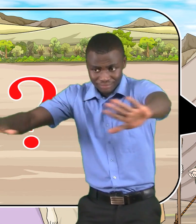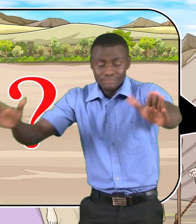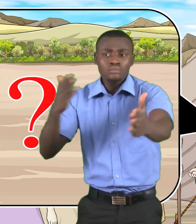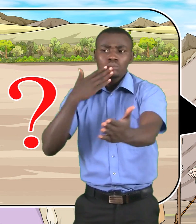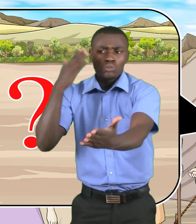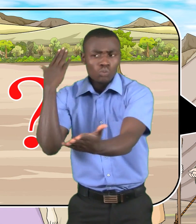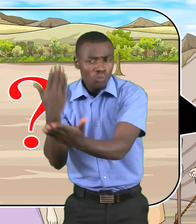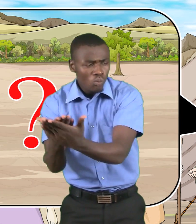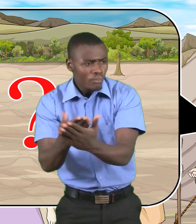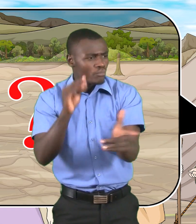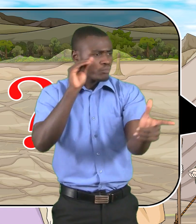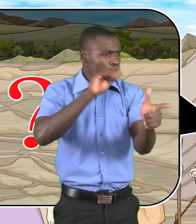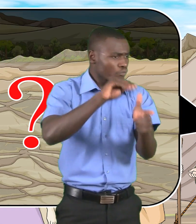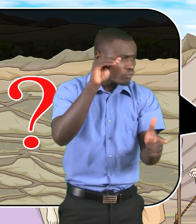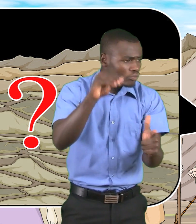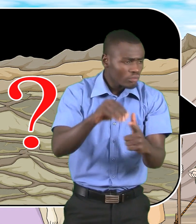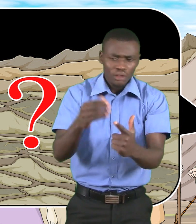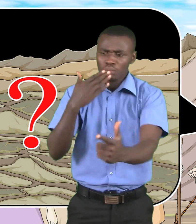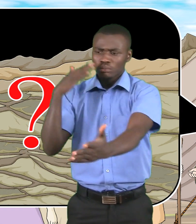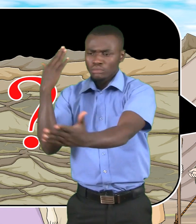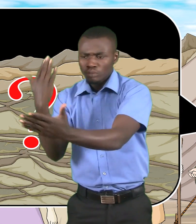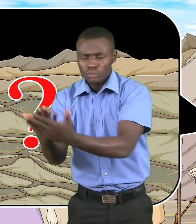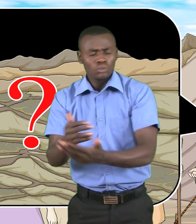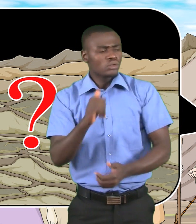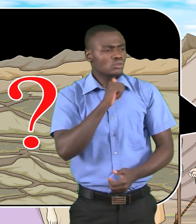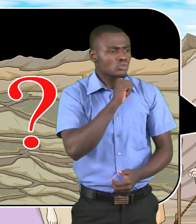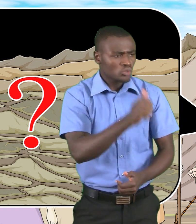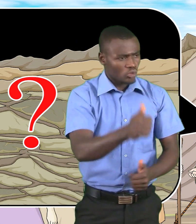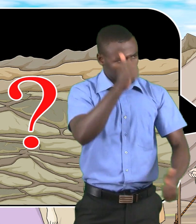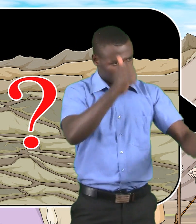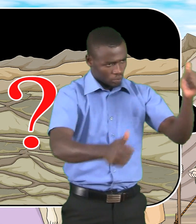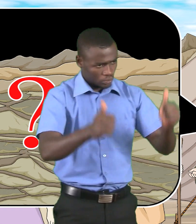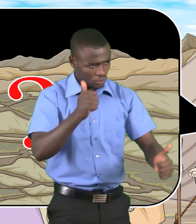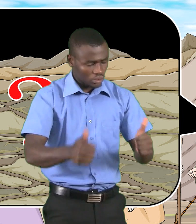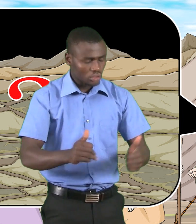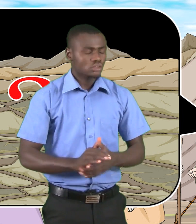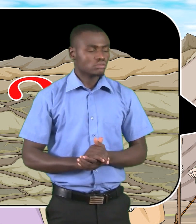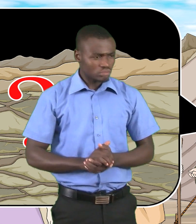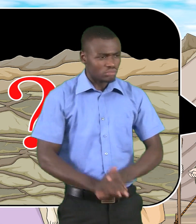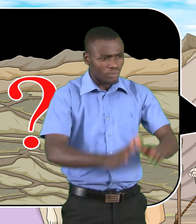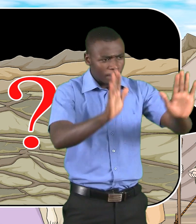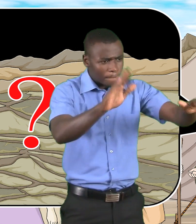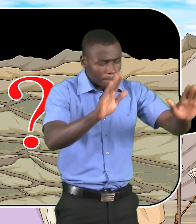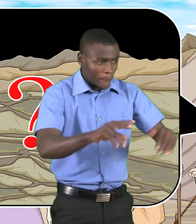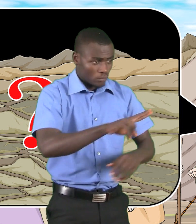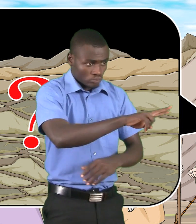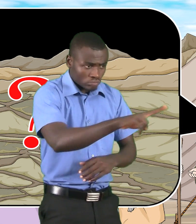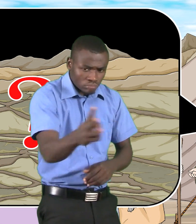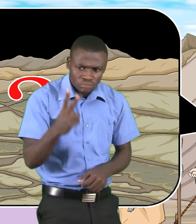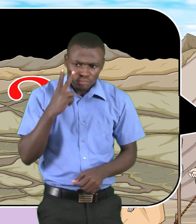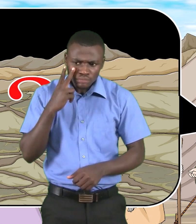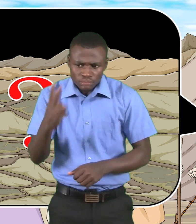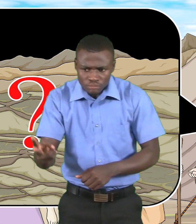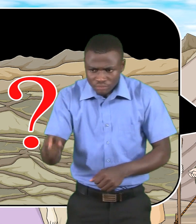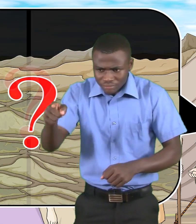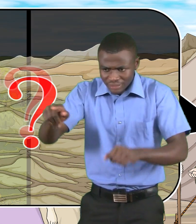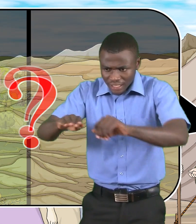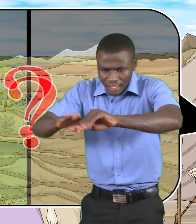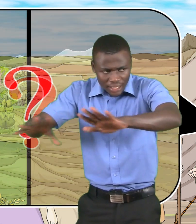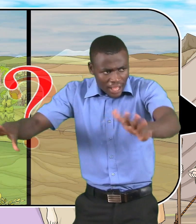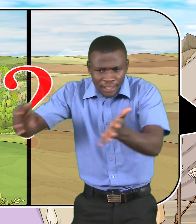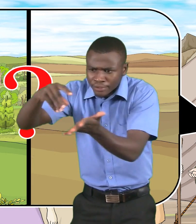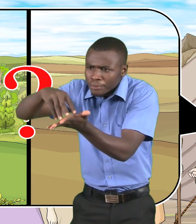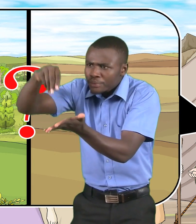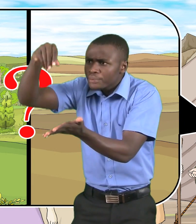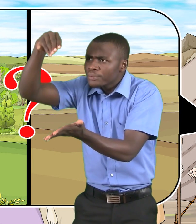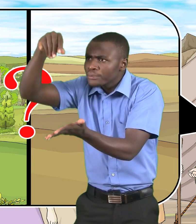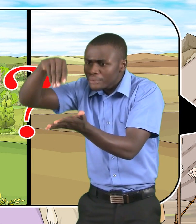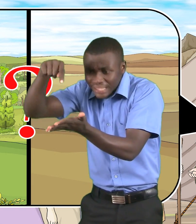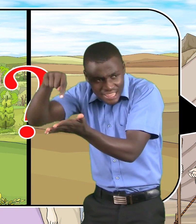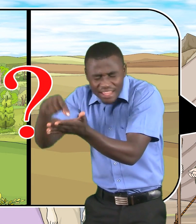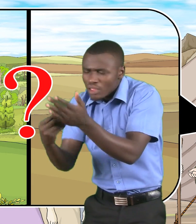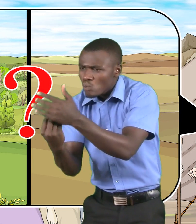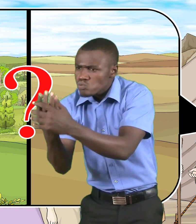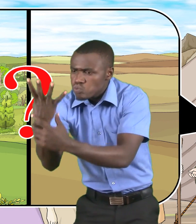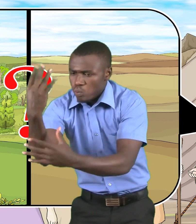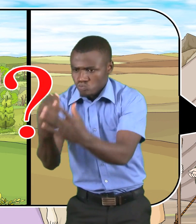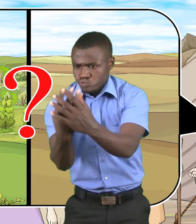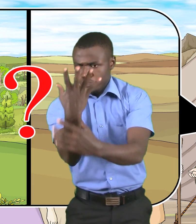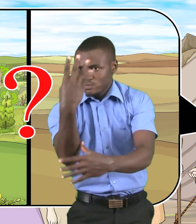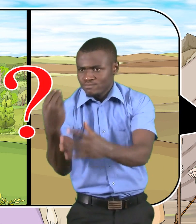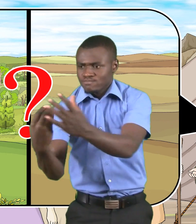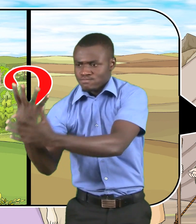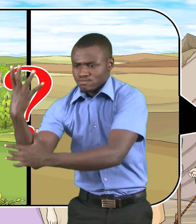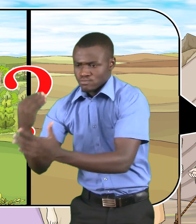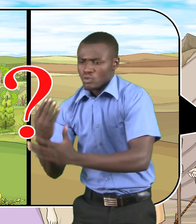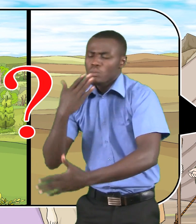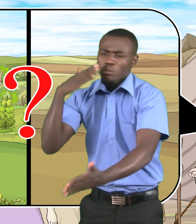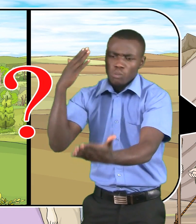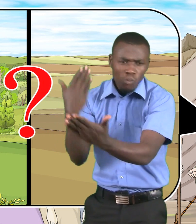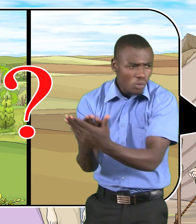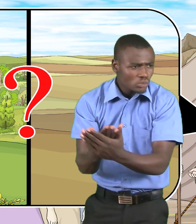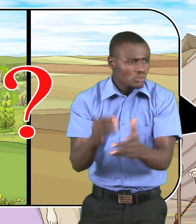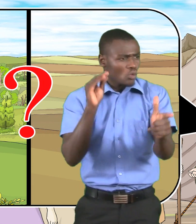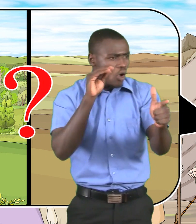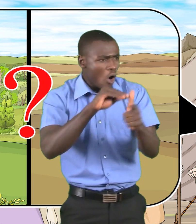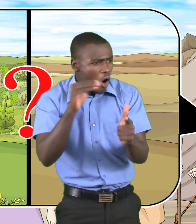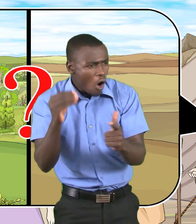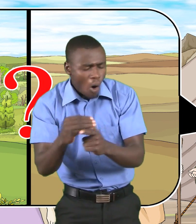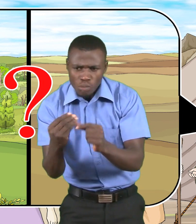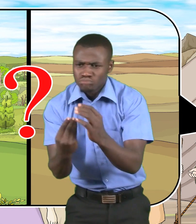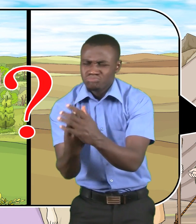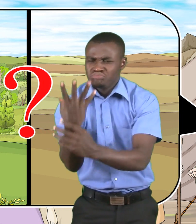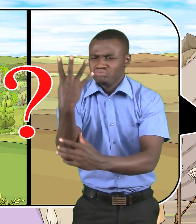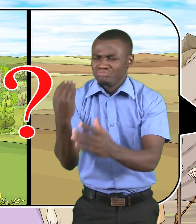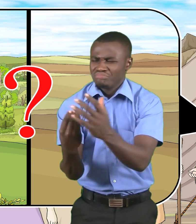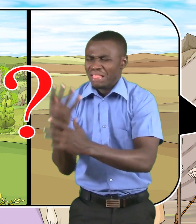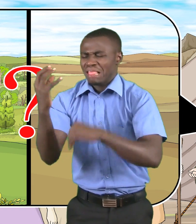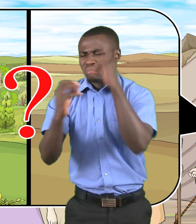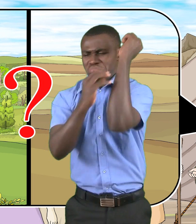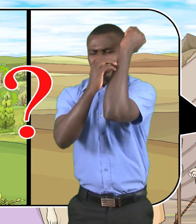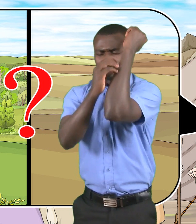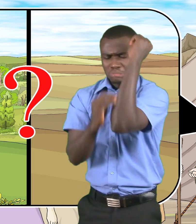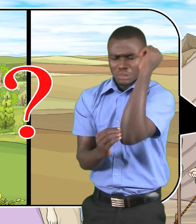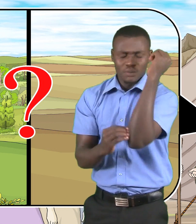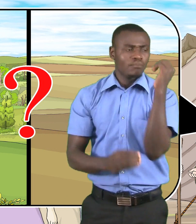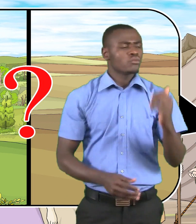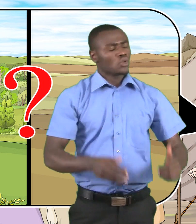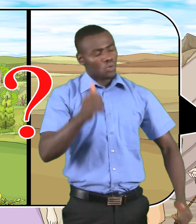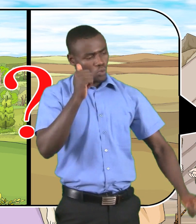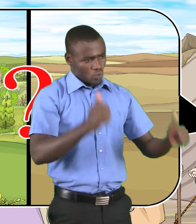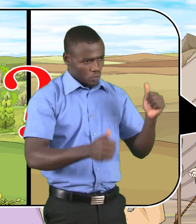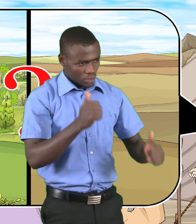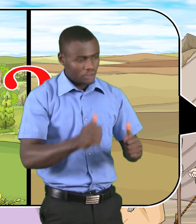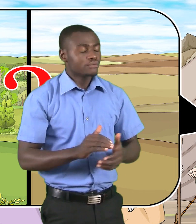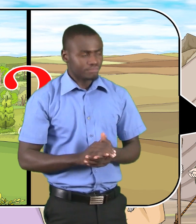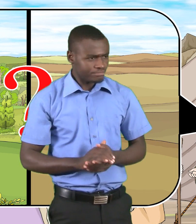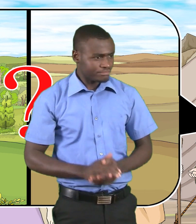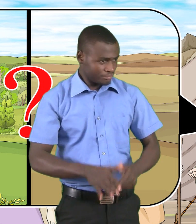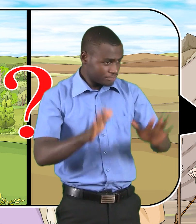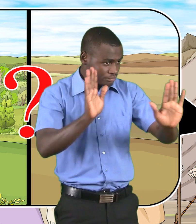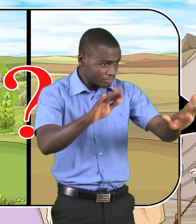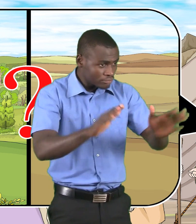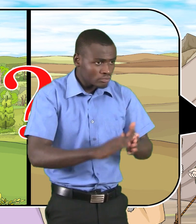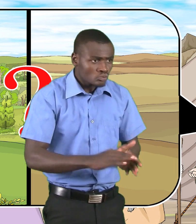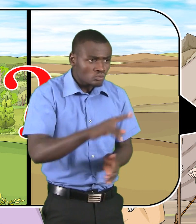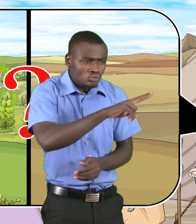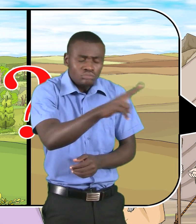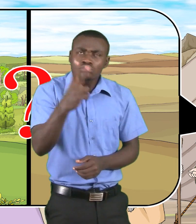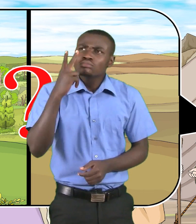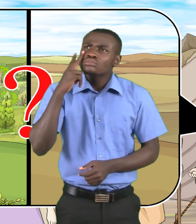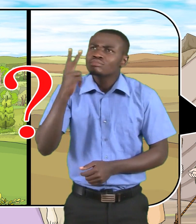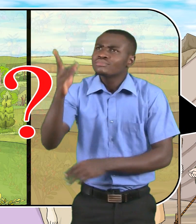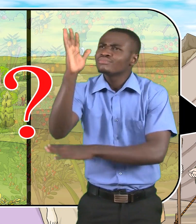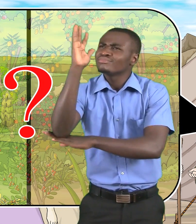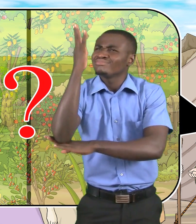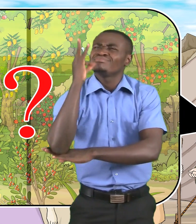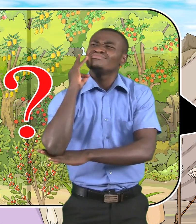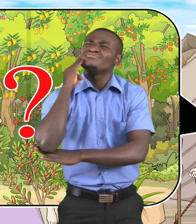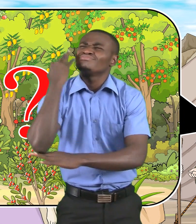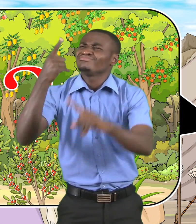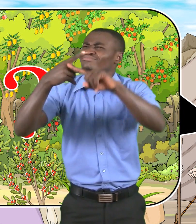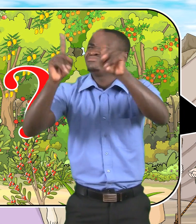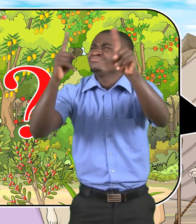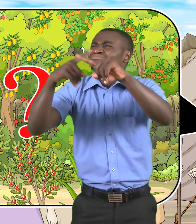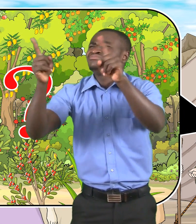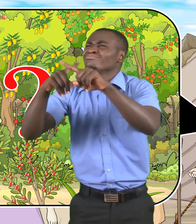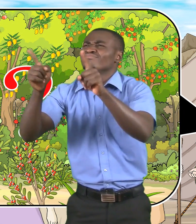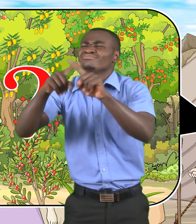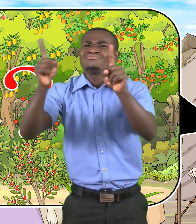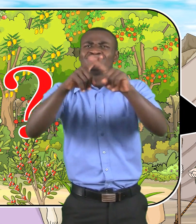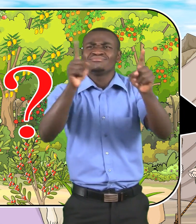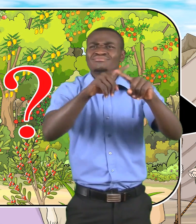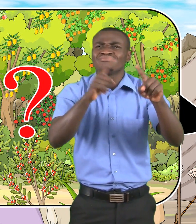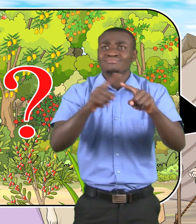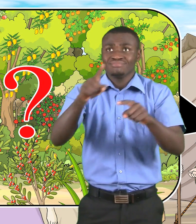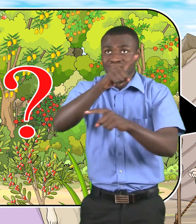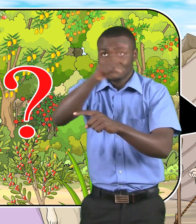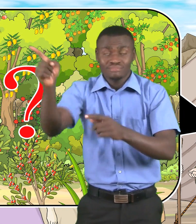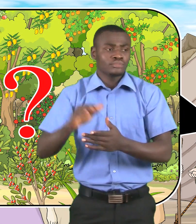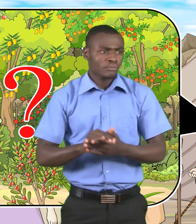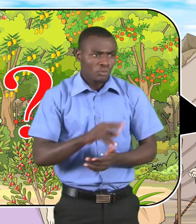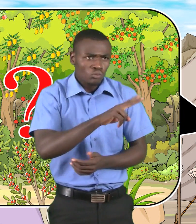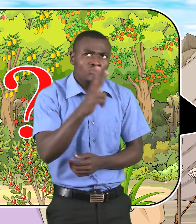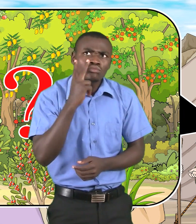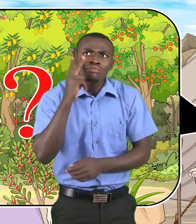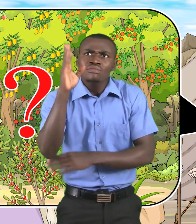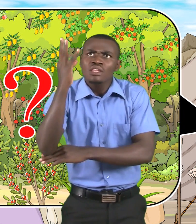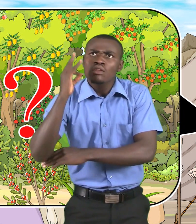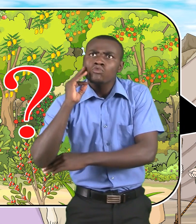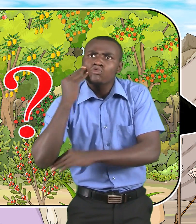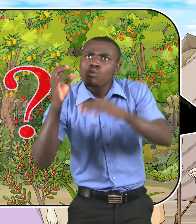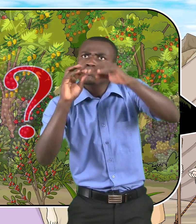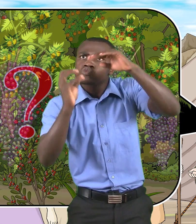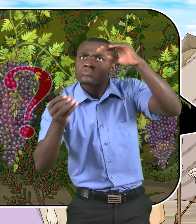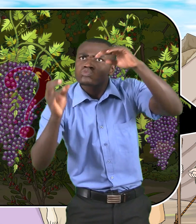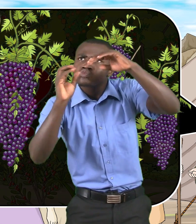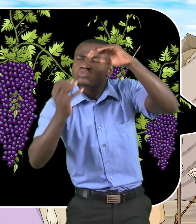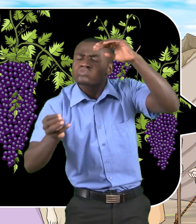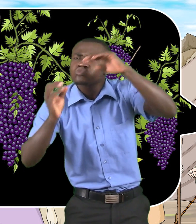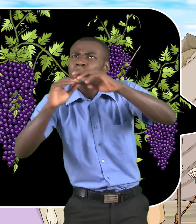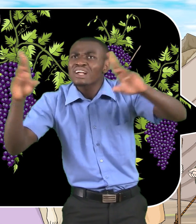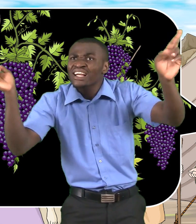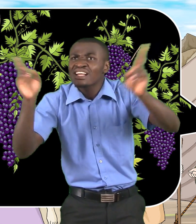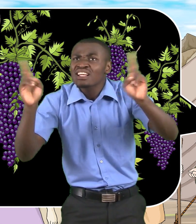Is the soil fertile or unproductive? Are there trees in it or not?